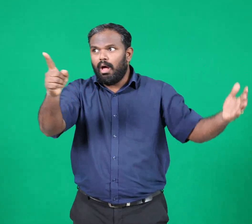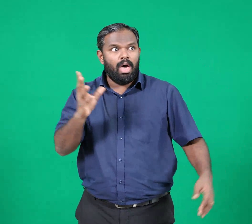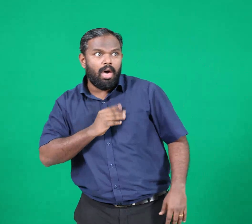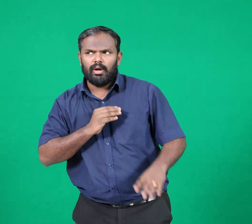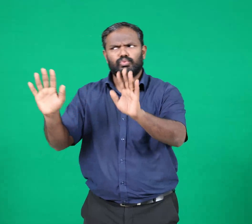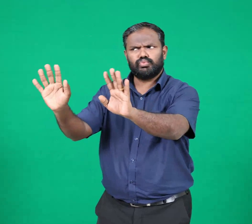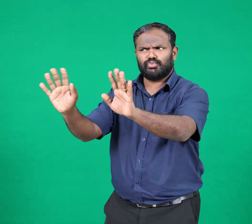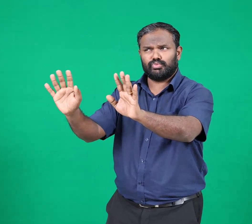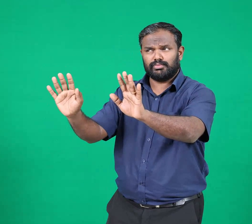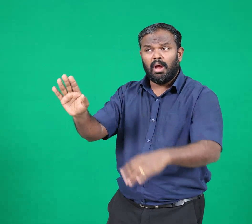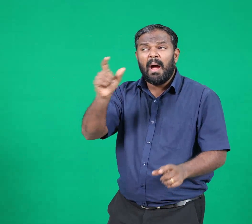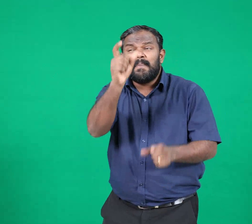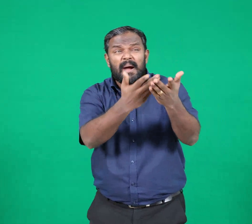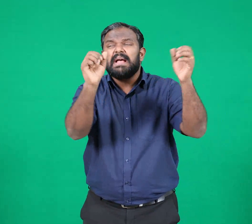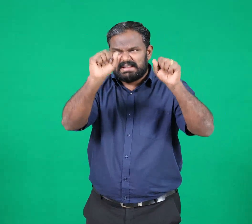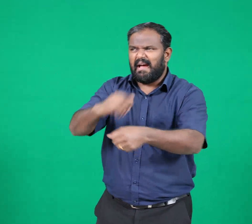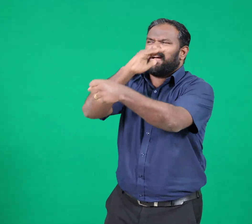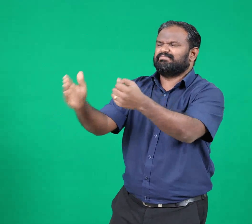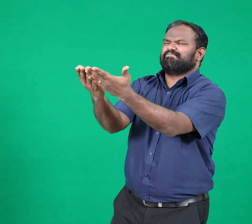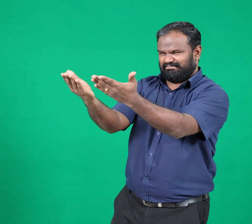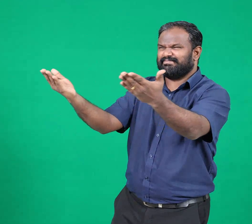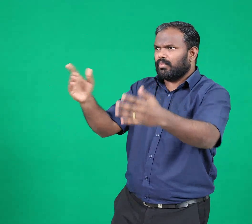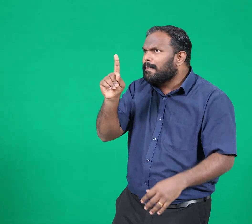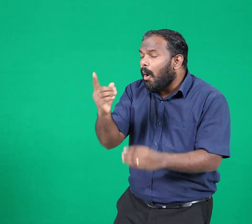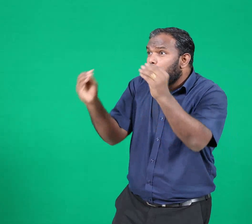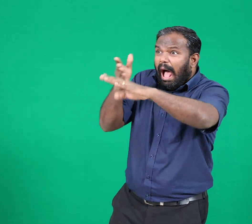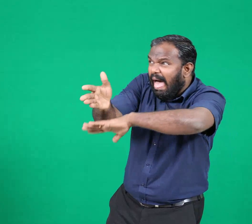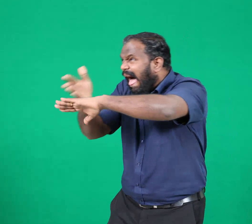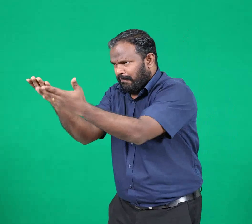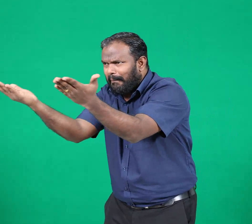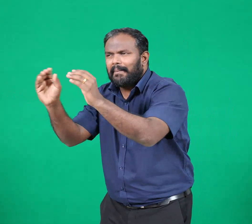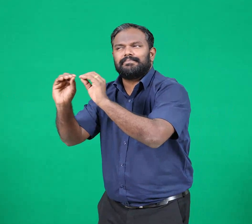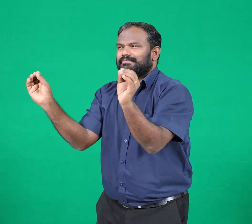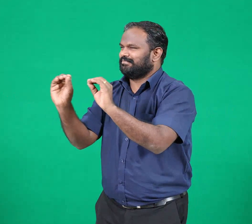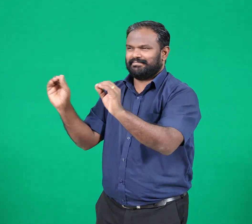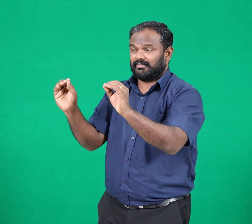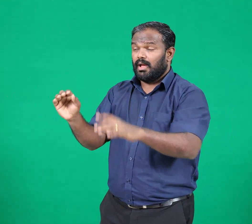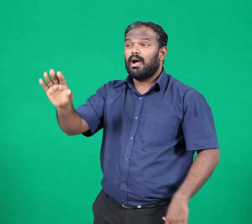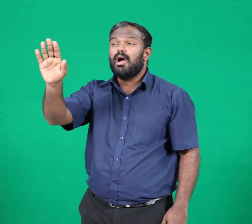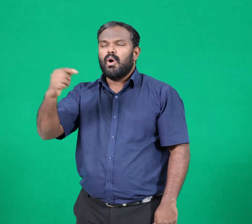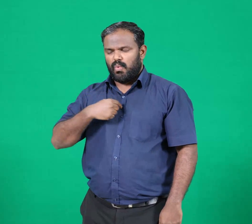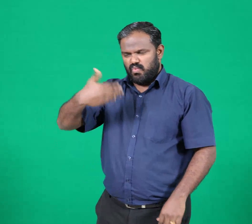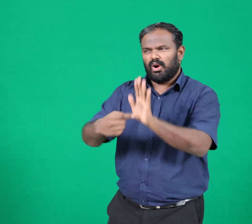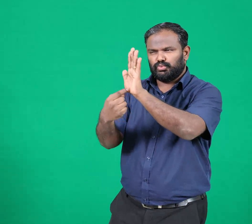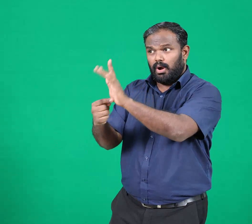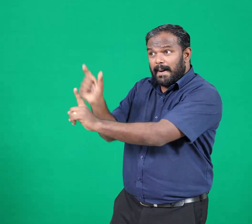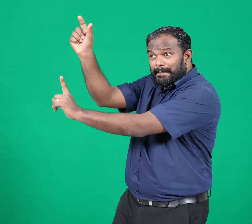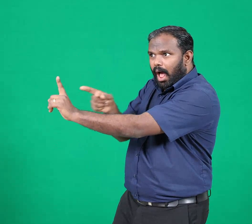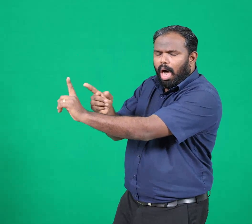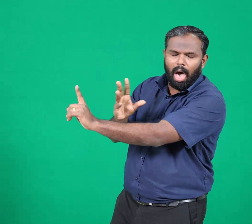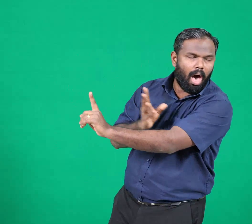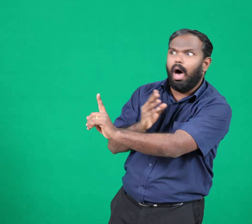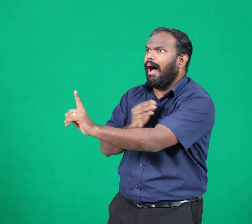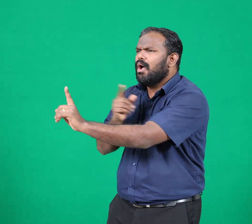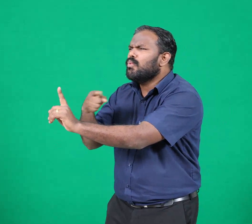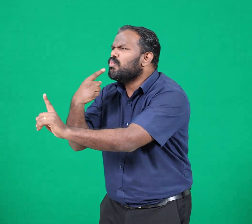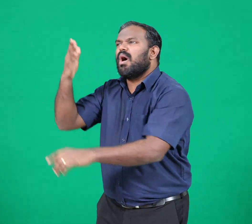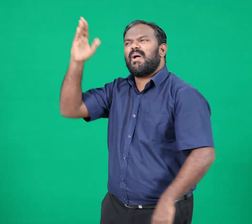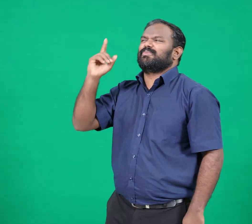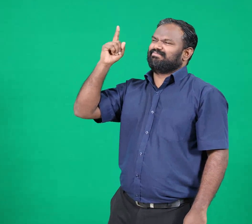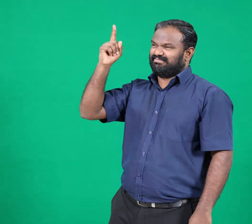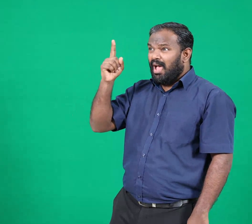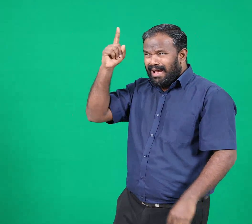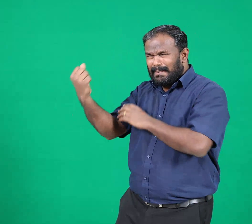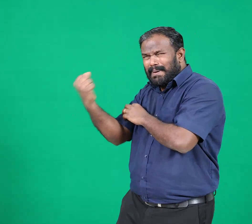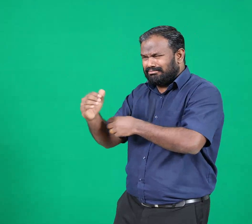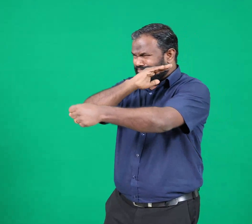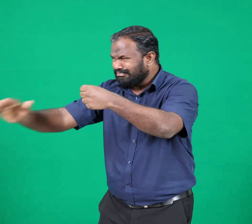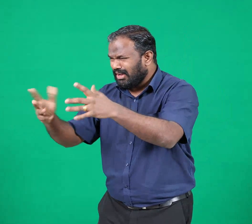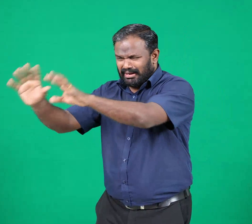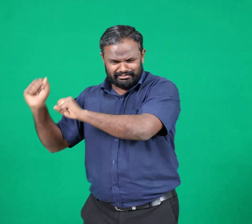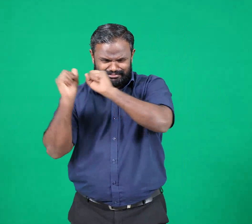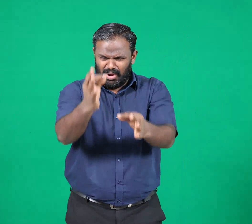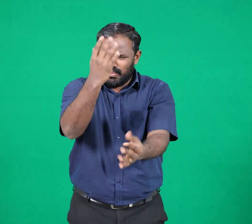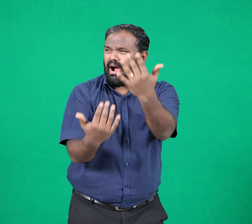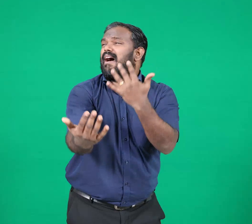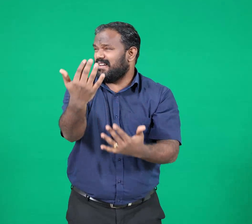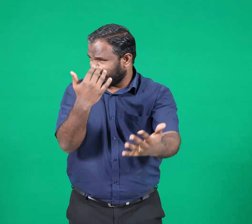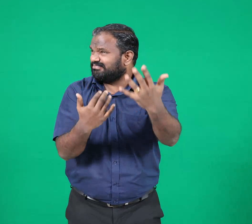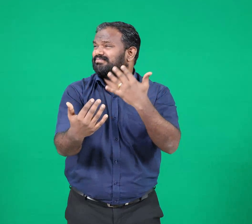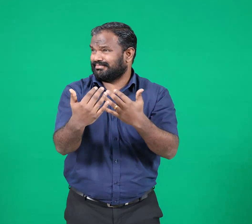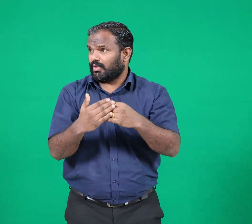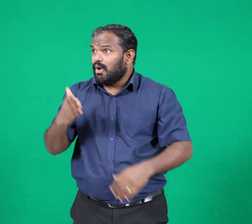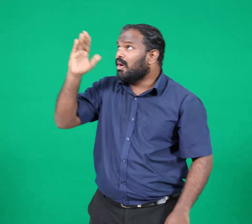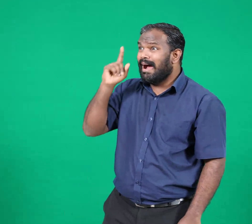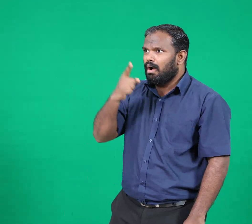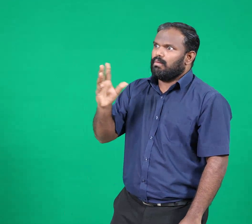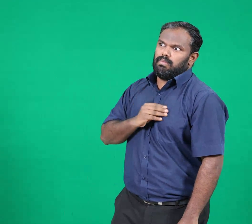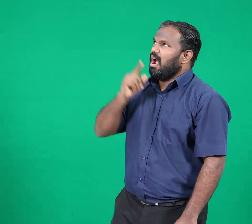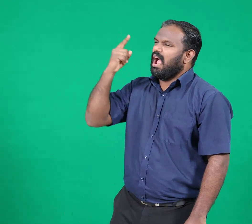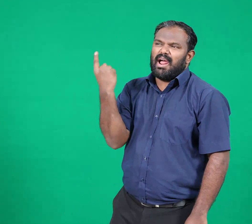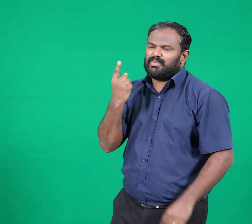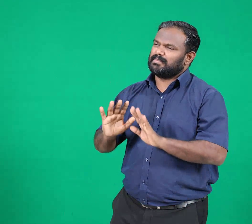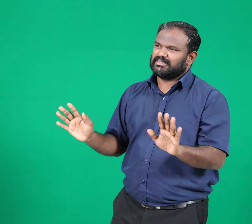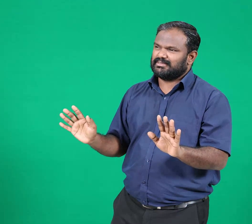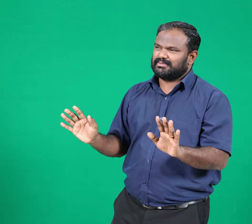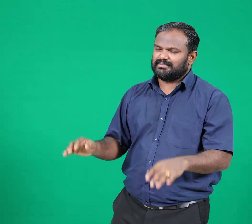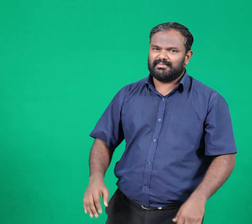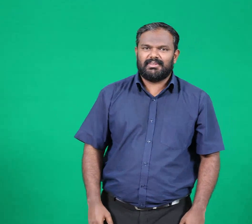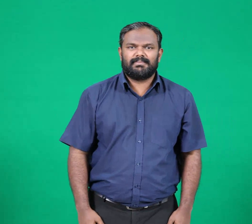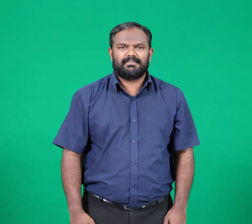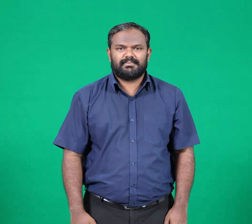But I will show you whom you should fear: Fear the One who, after you have been killed, has authority to throw you into hell.